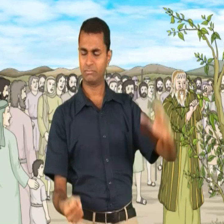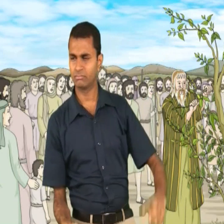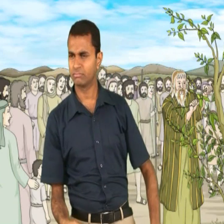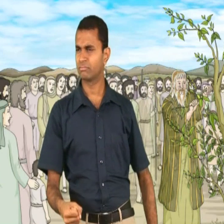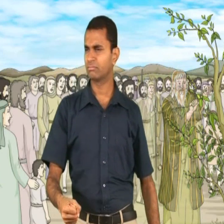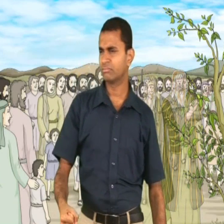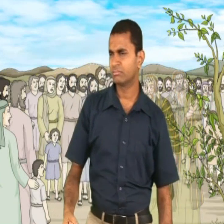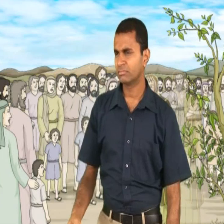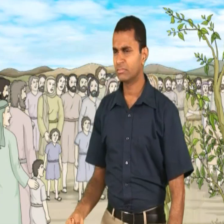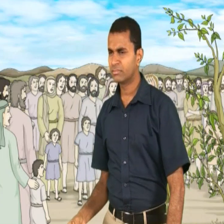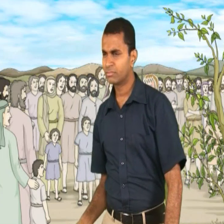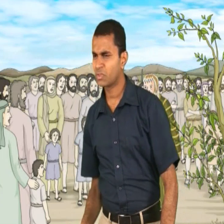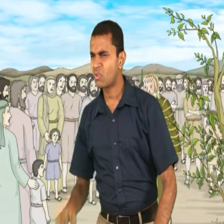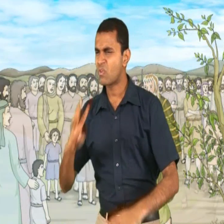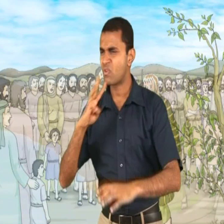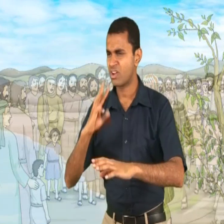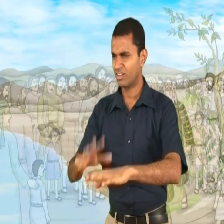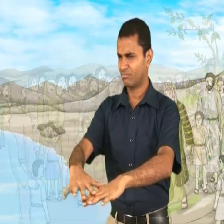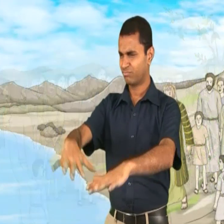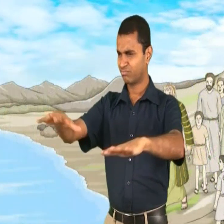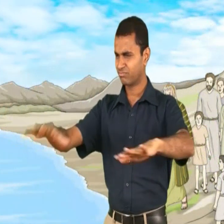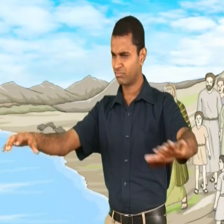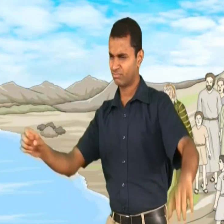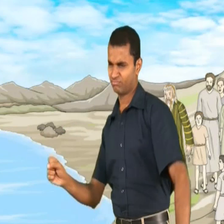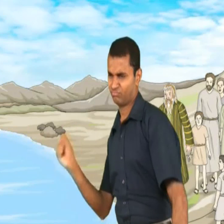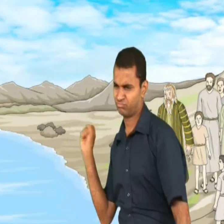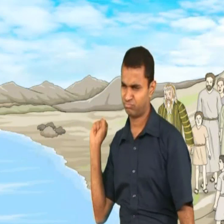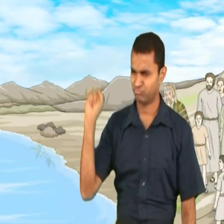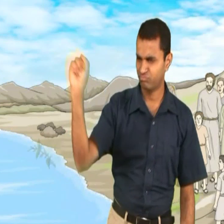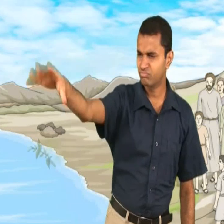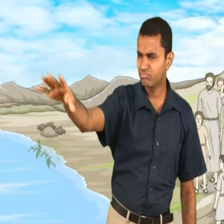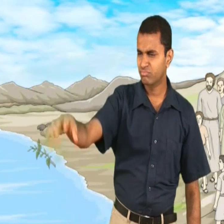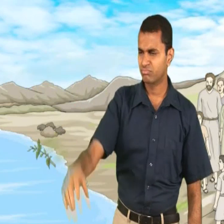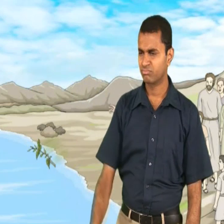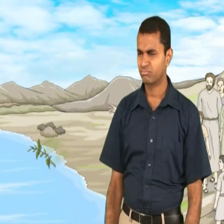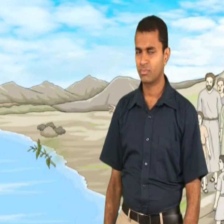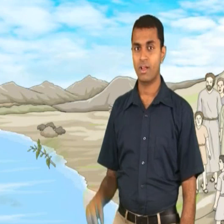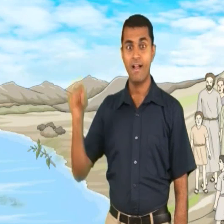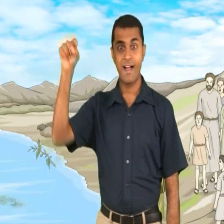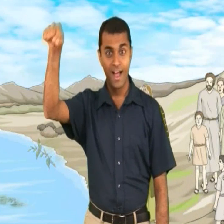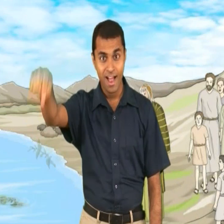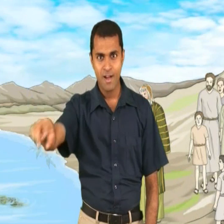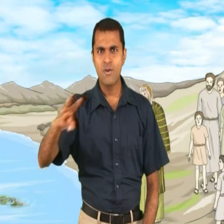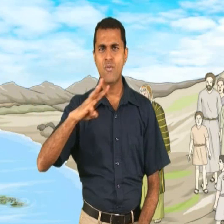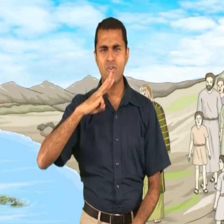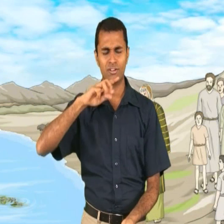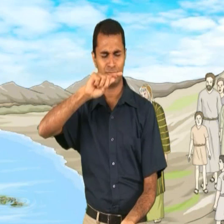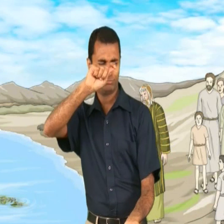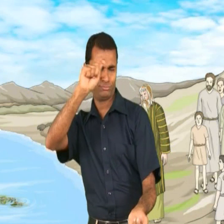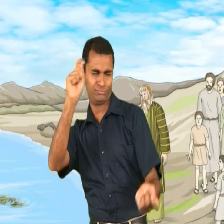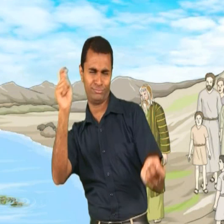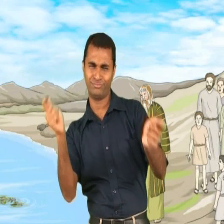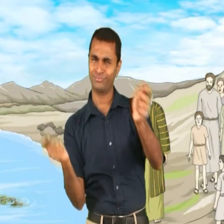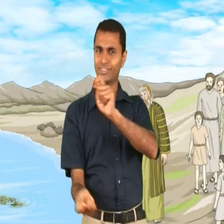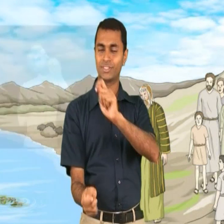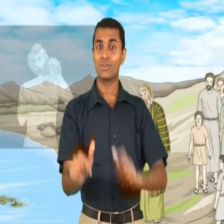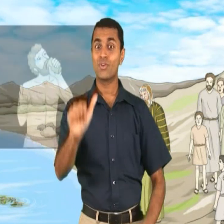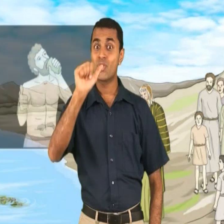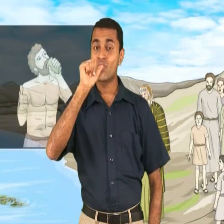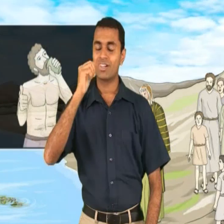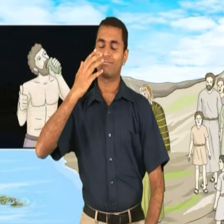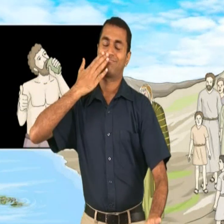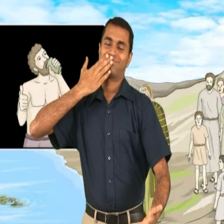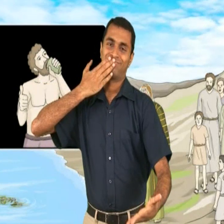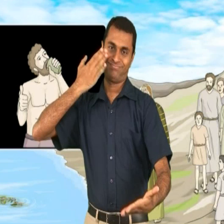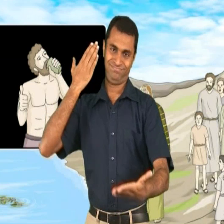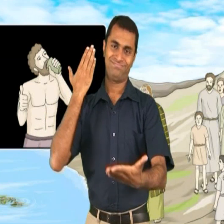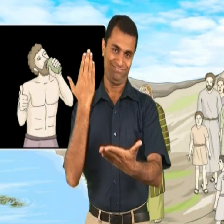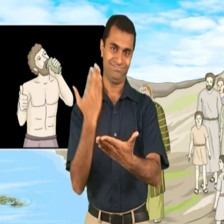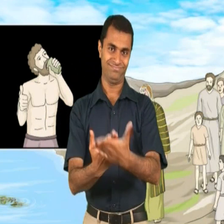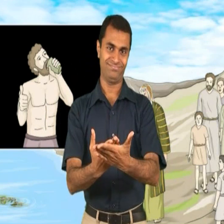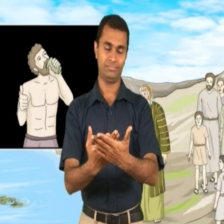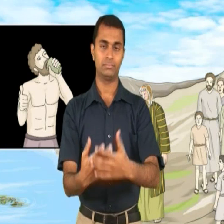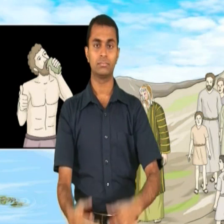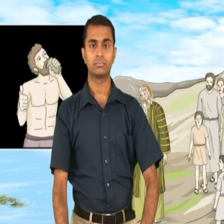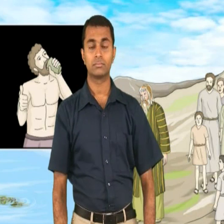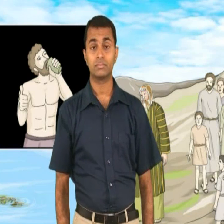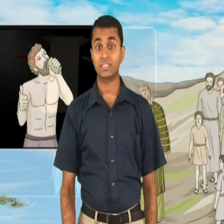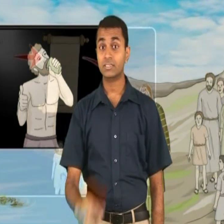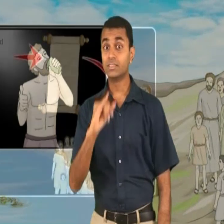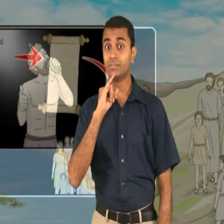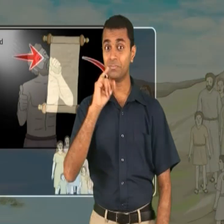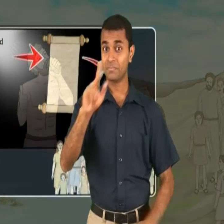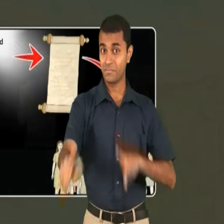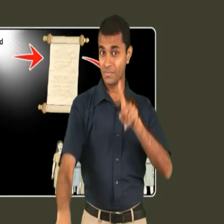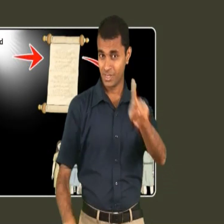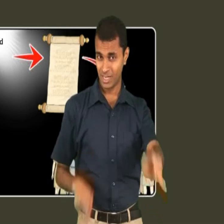And when he cast it into the waters, they were sweetened.